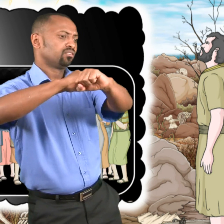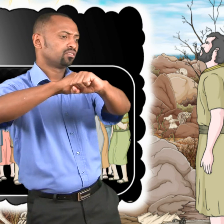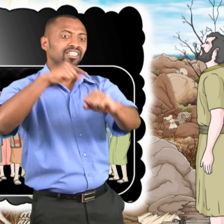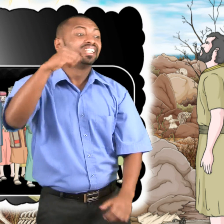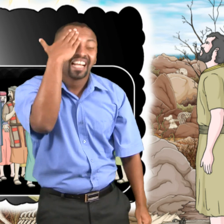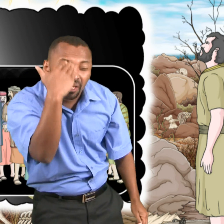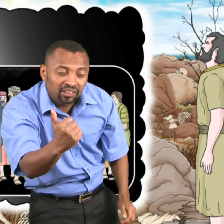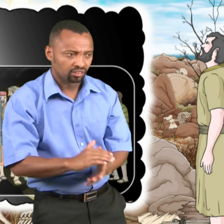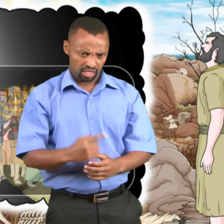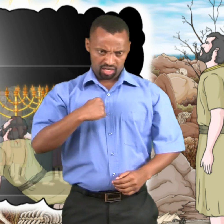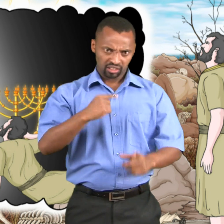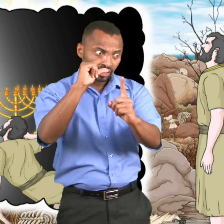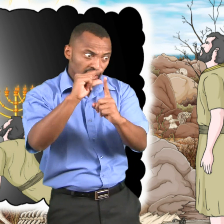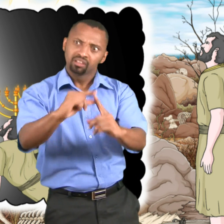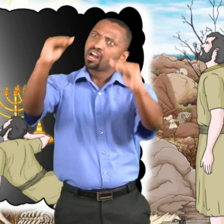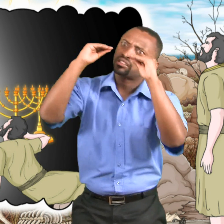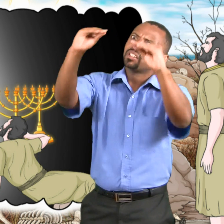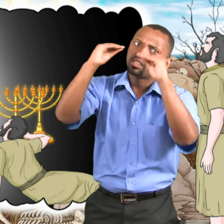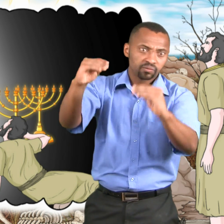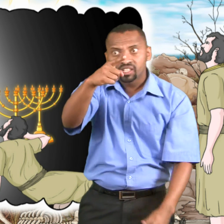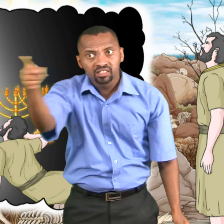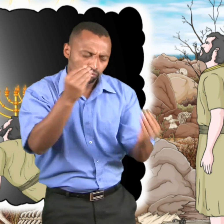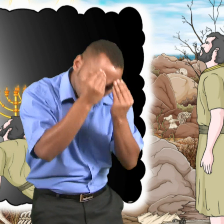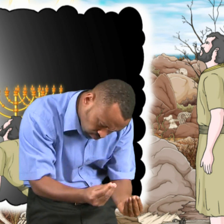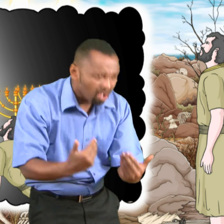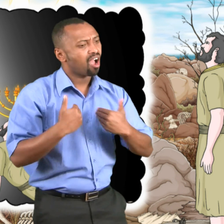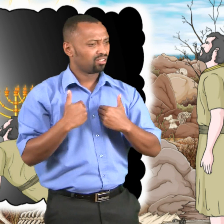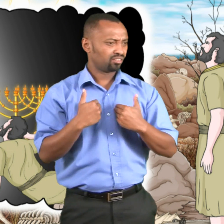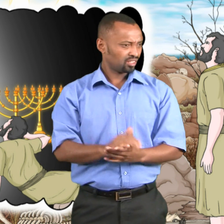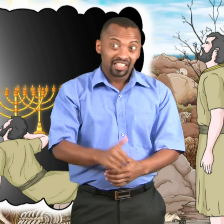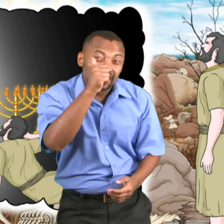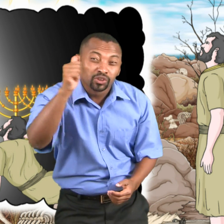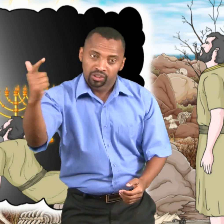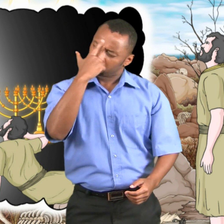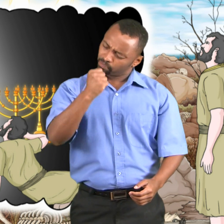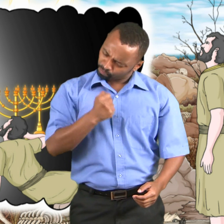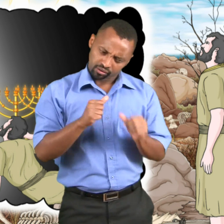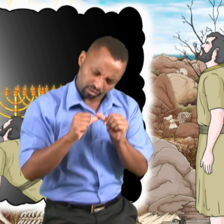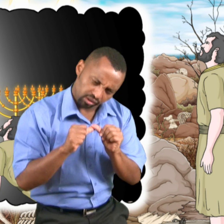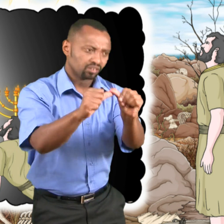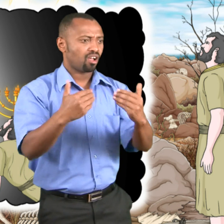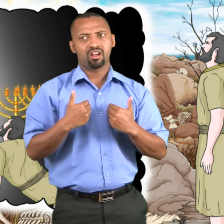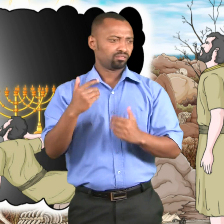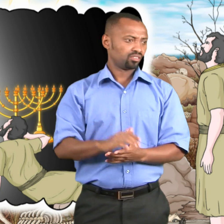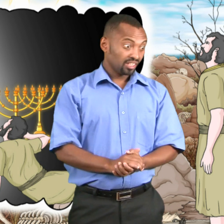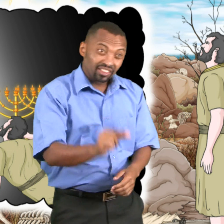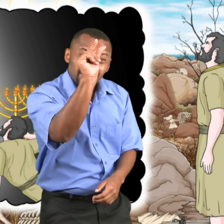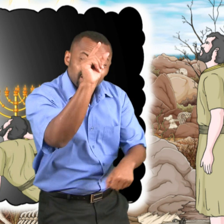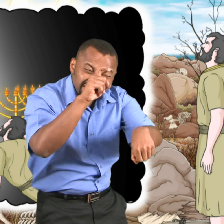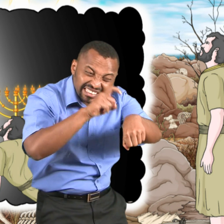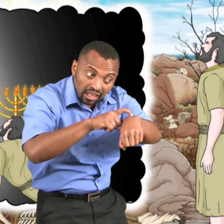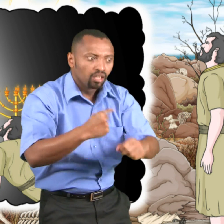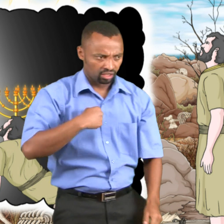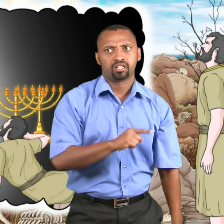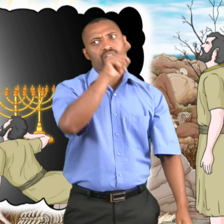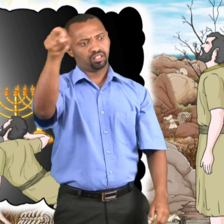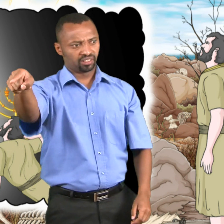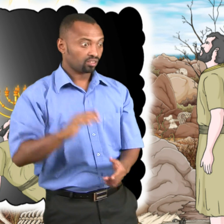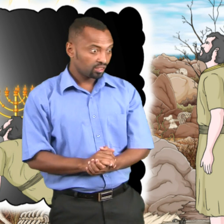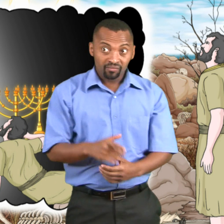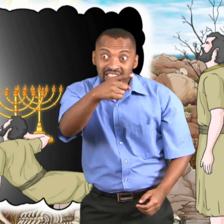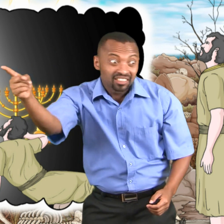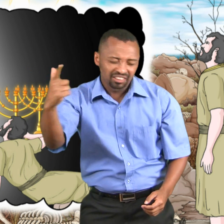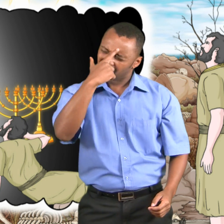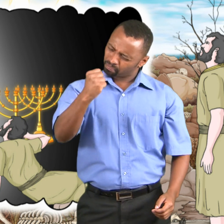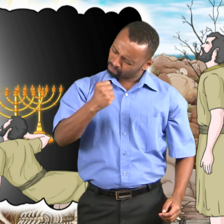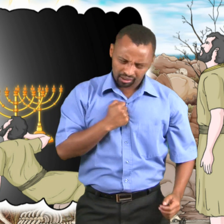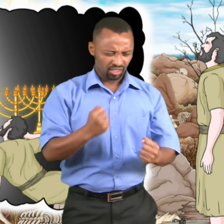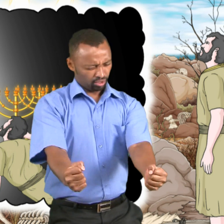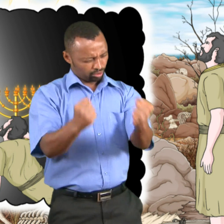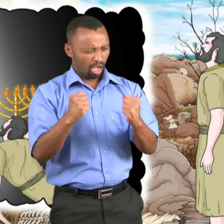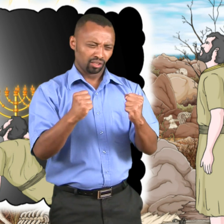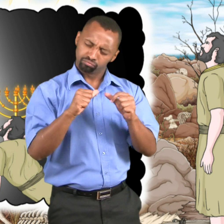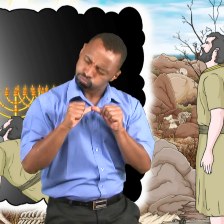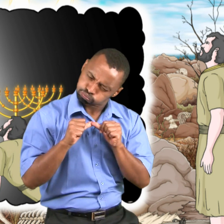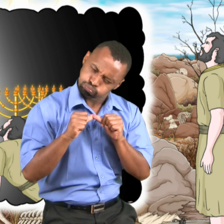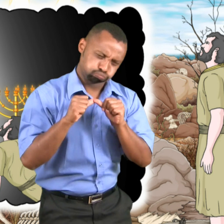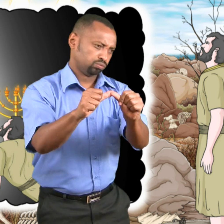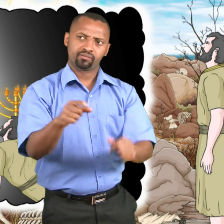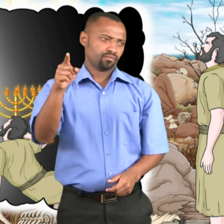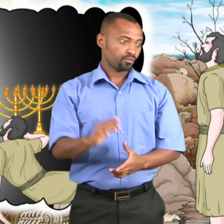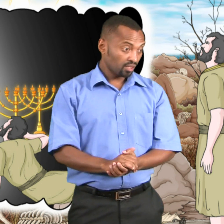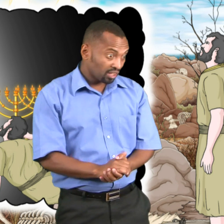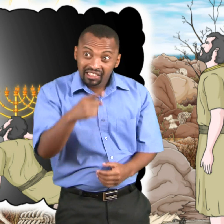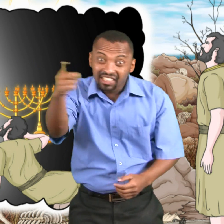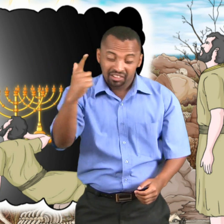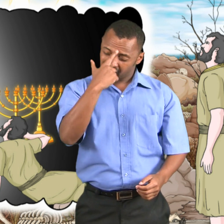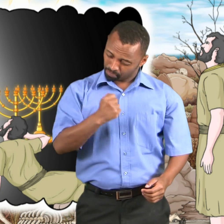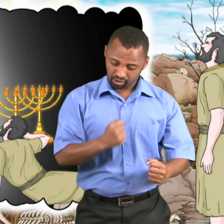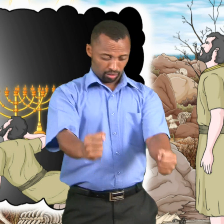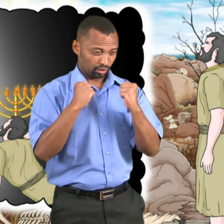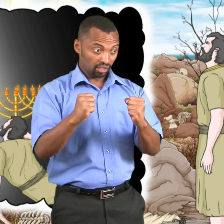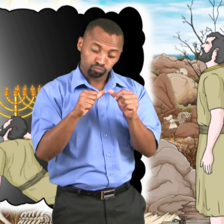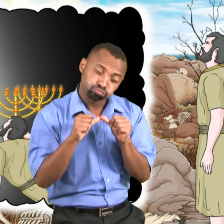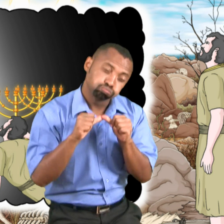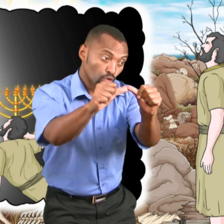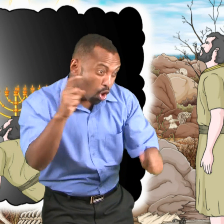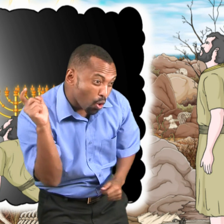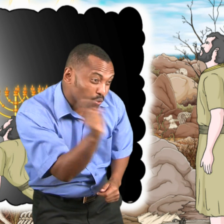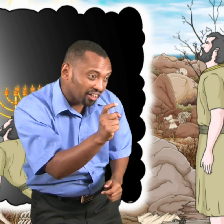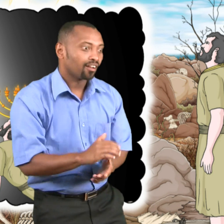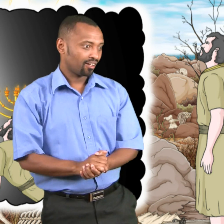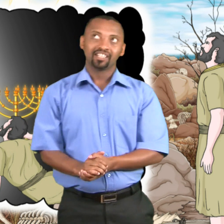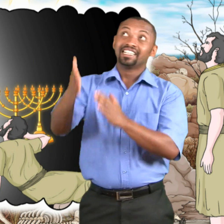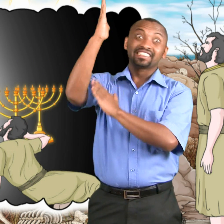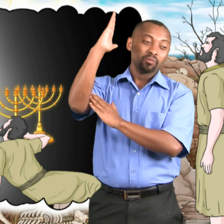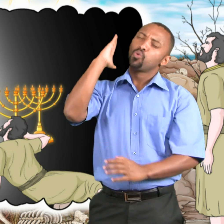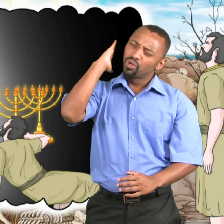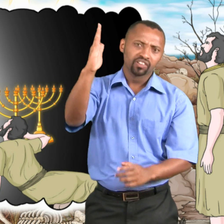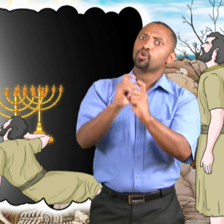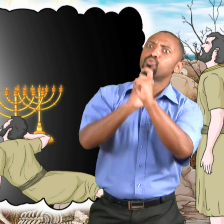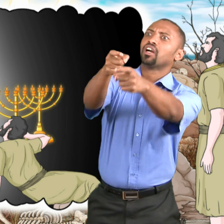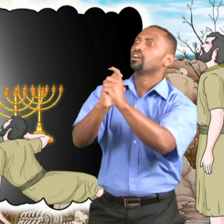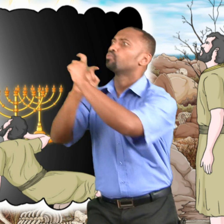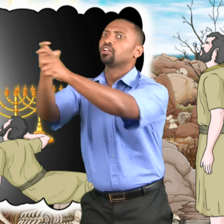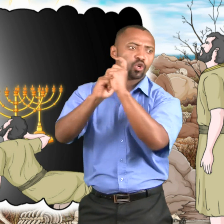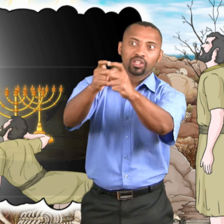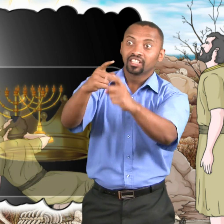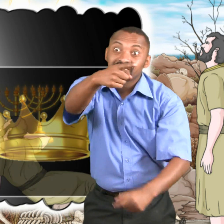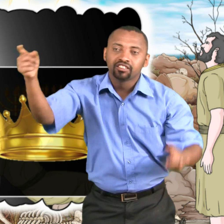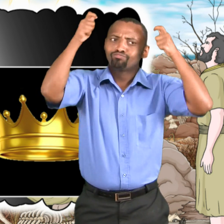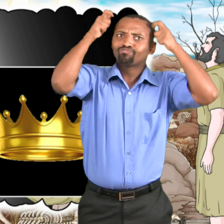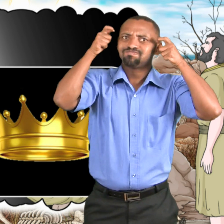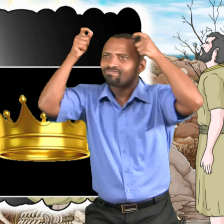Because you have kept My command to persevere, I will also keep you from the hour of testing that is about to come upon the whole world, to test those who dwell on the earth.